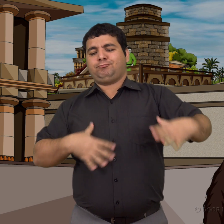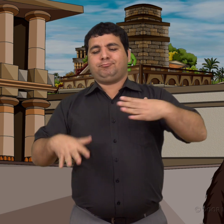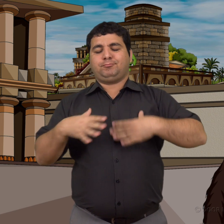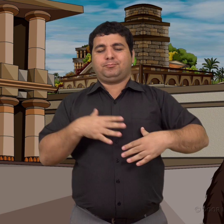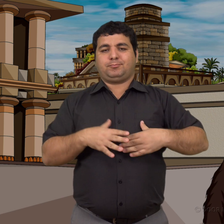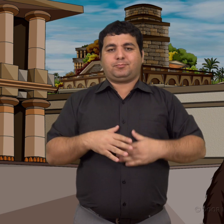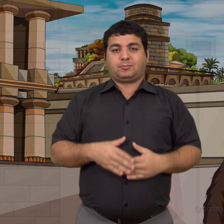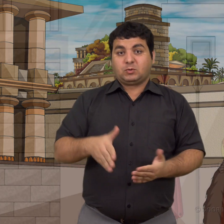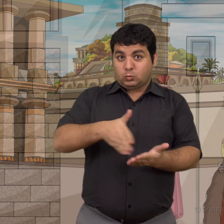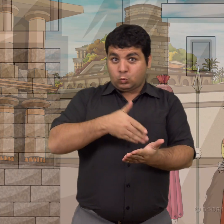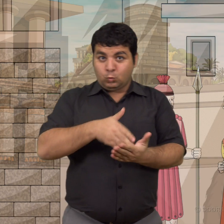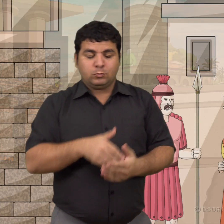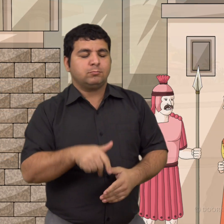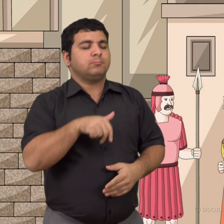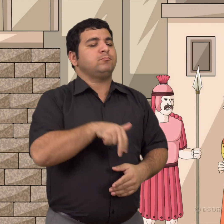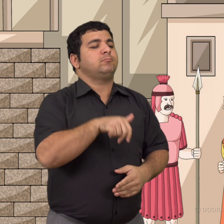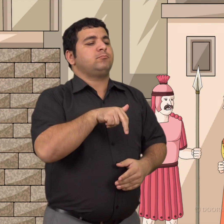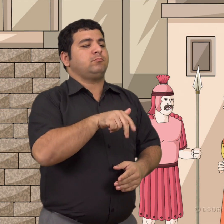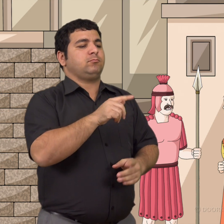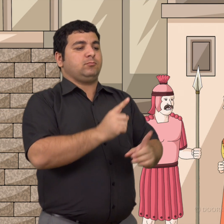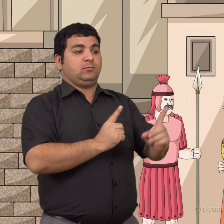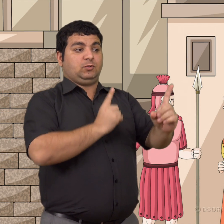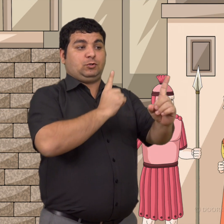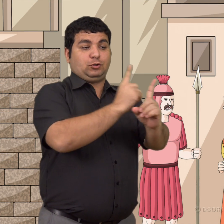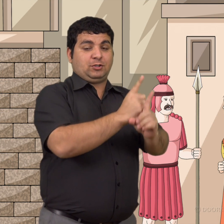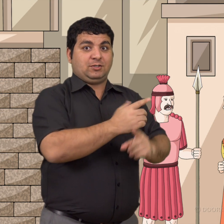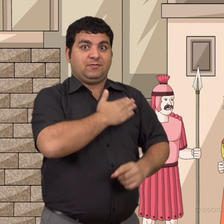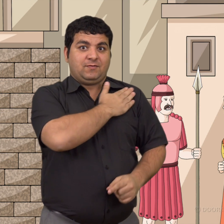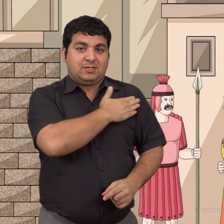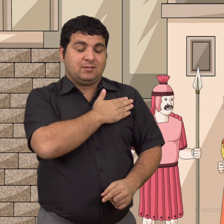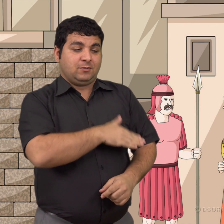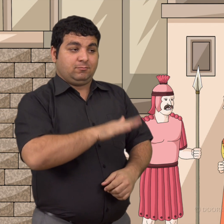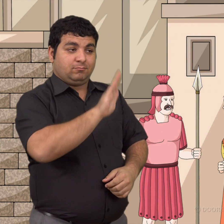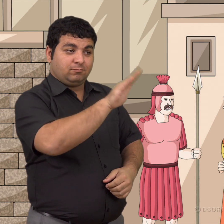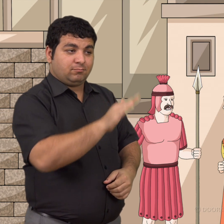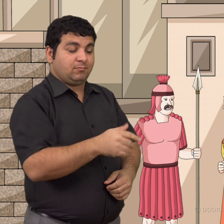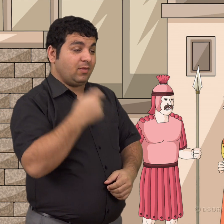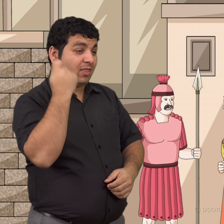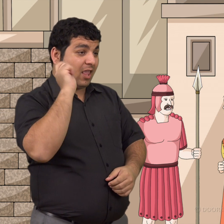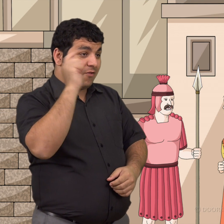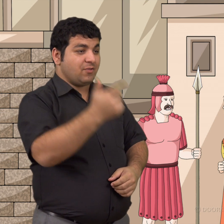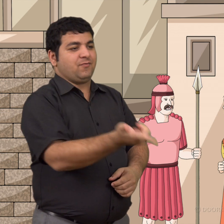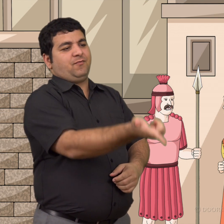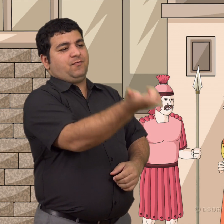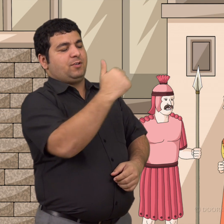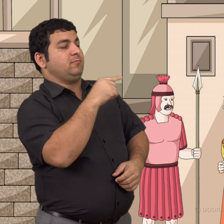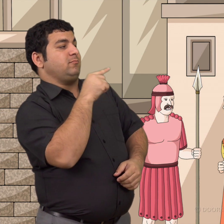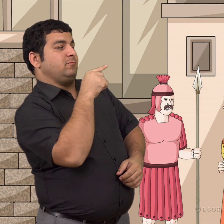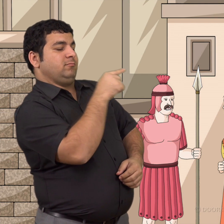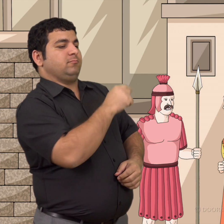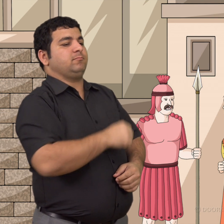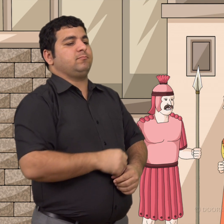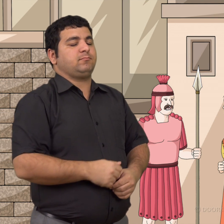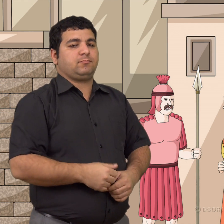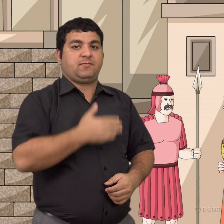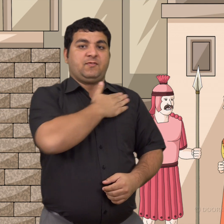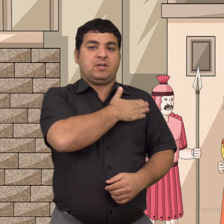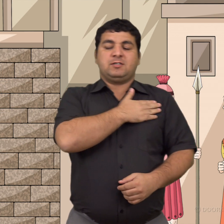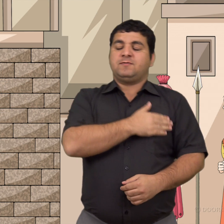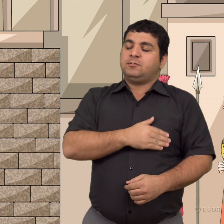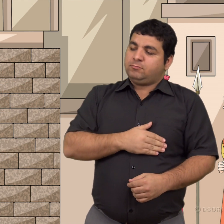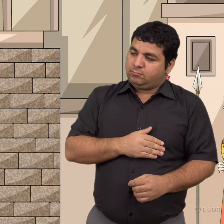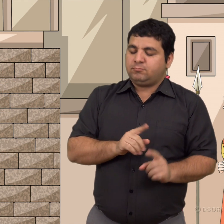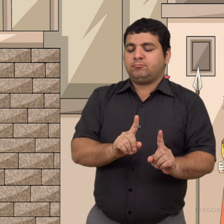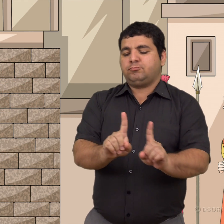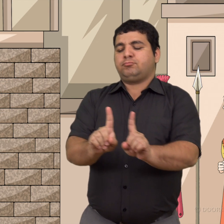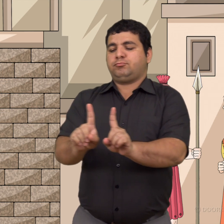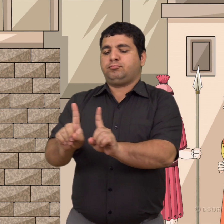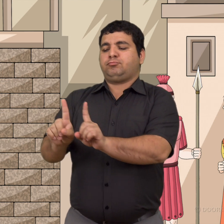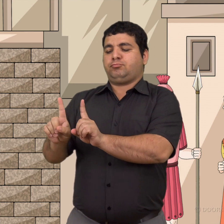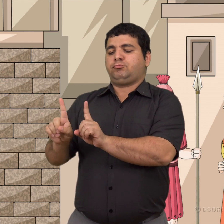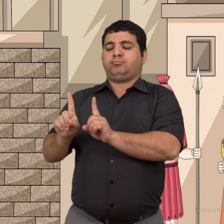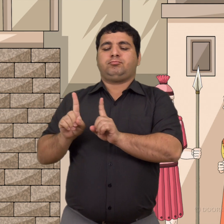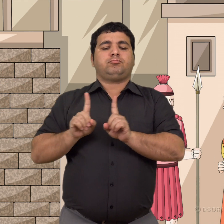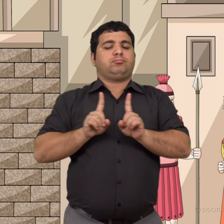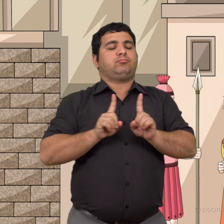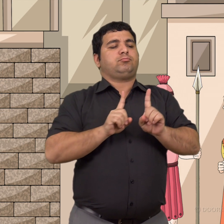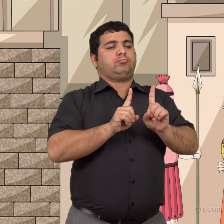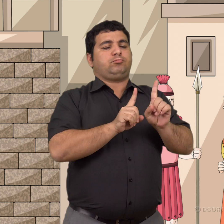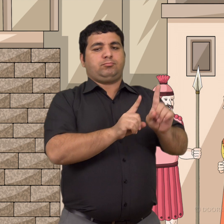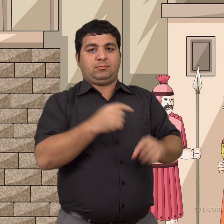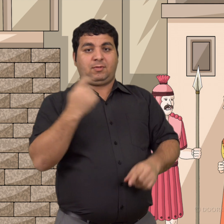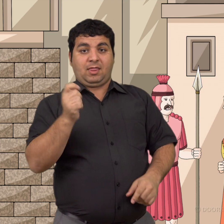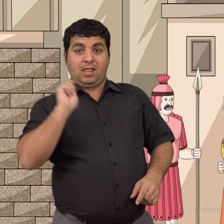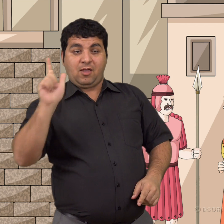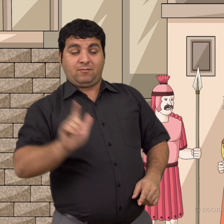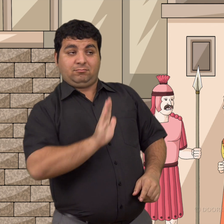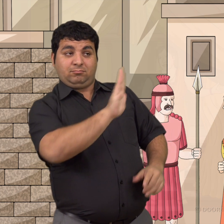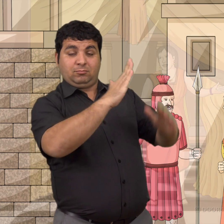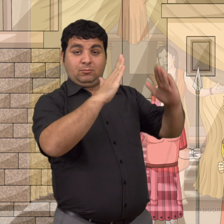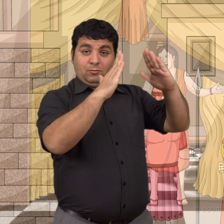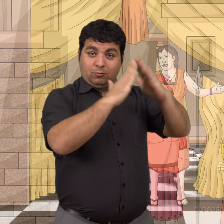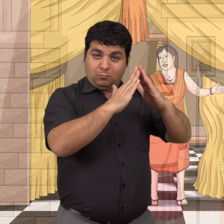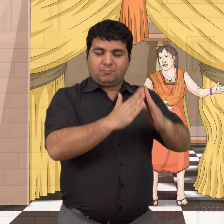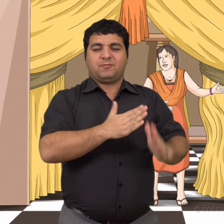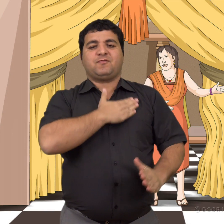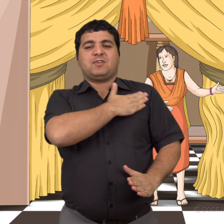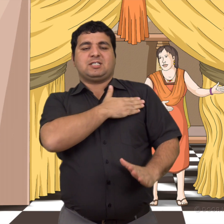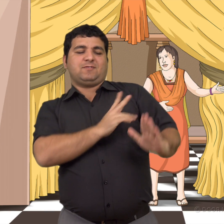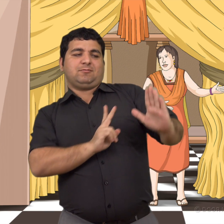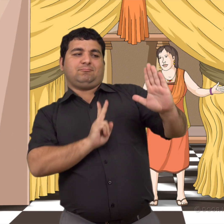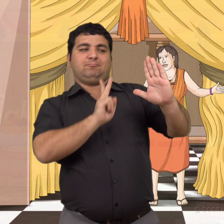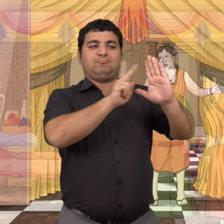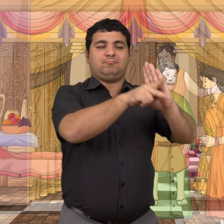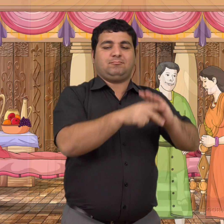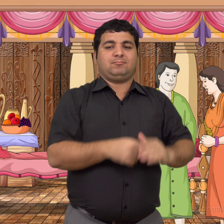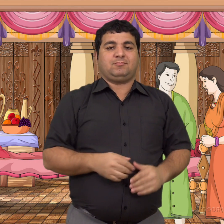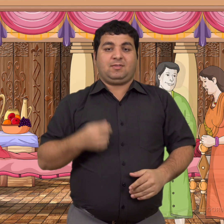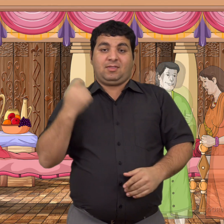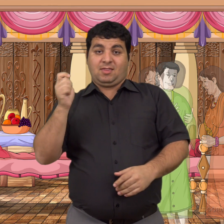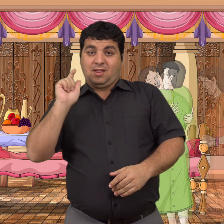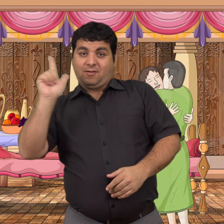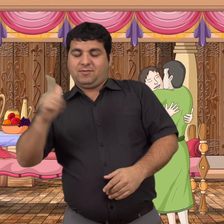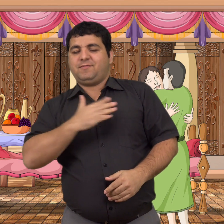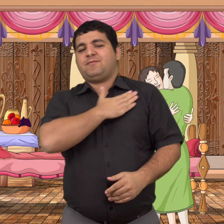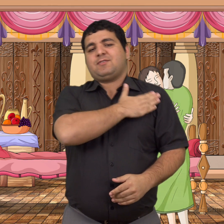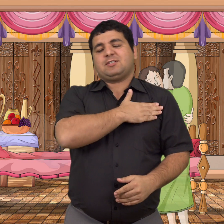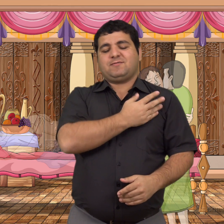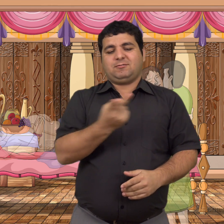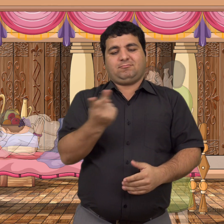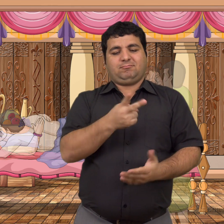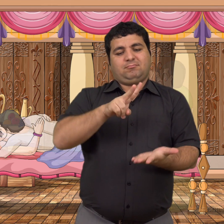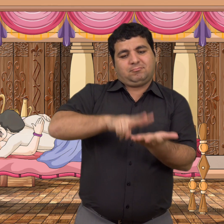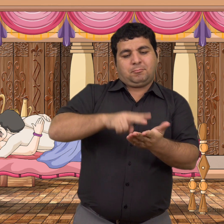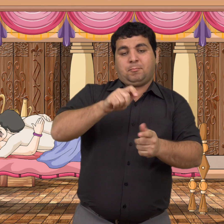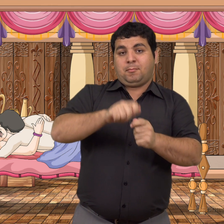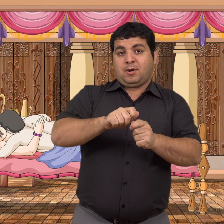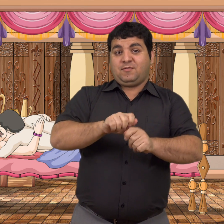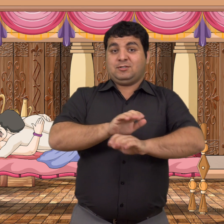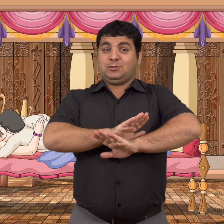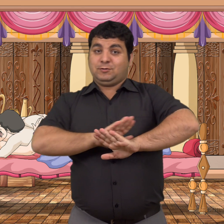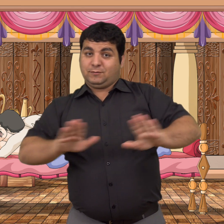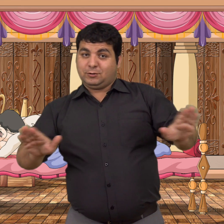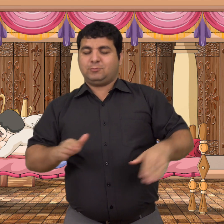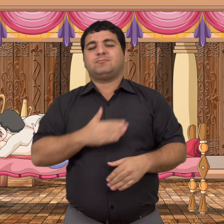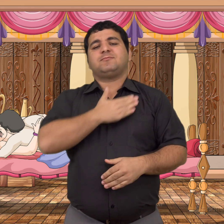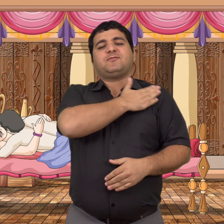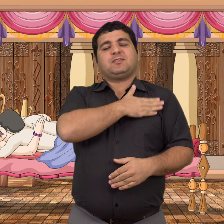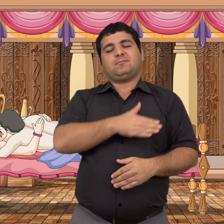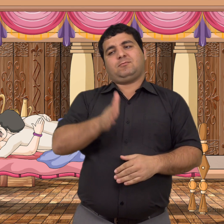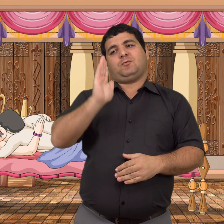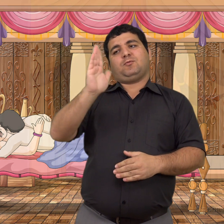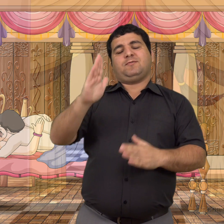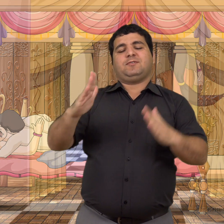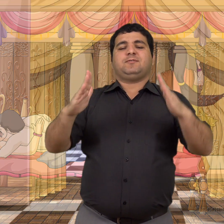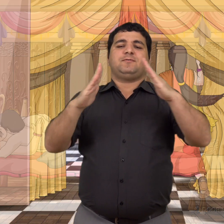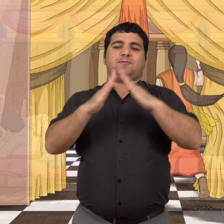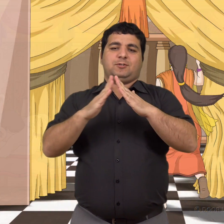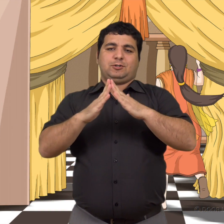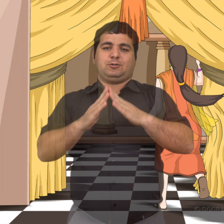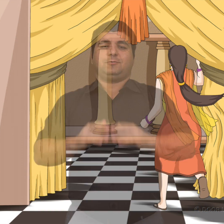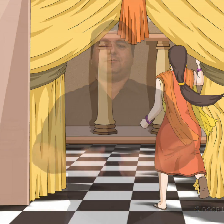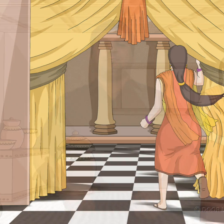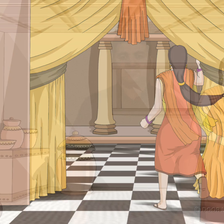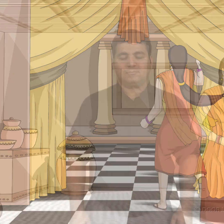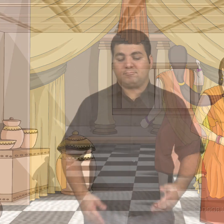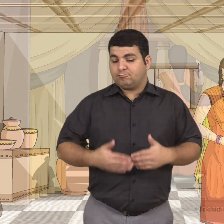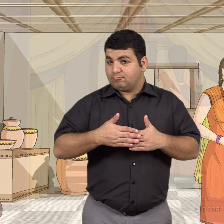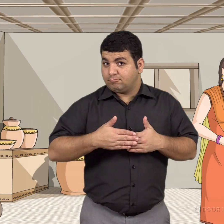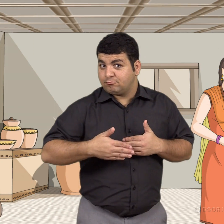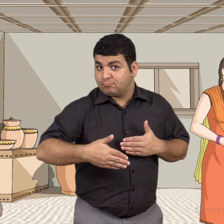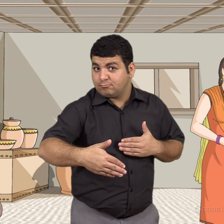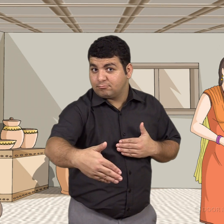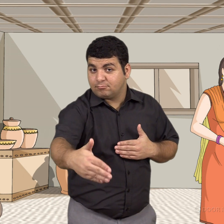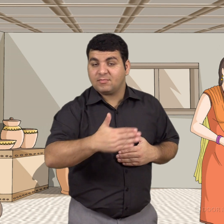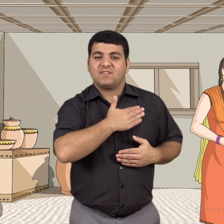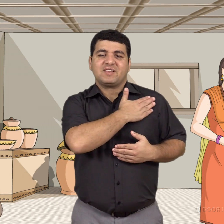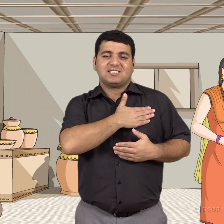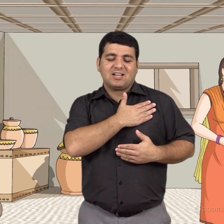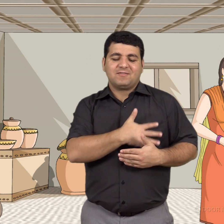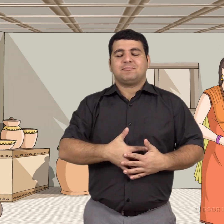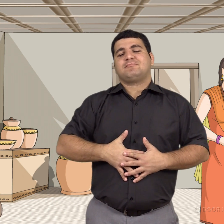(Now she had just purified herself from her uncleanness.) Then she returned home.